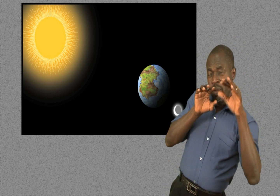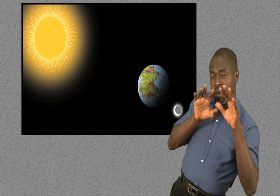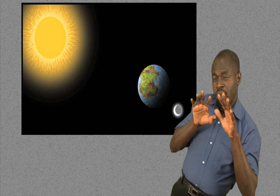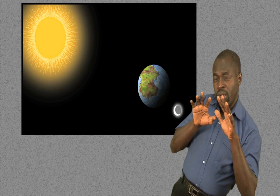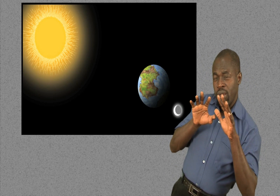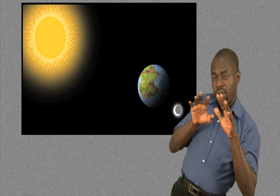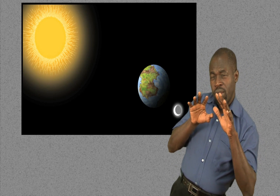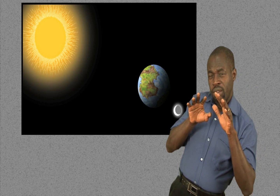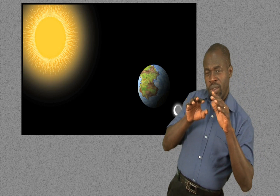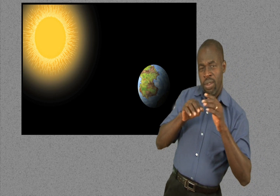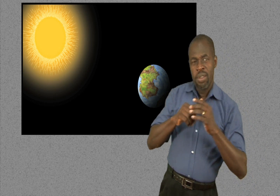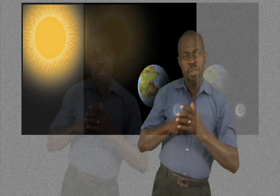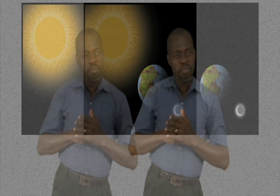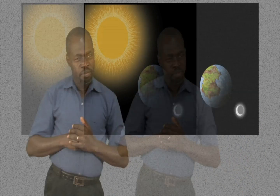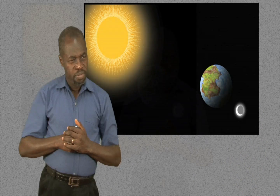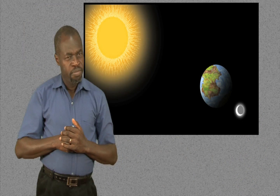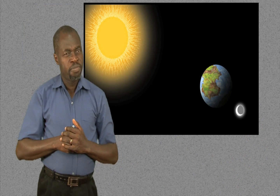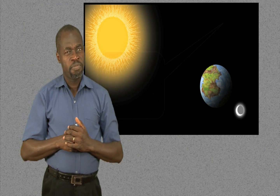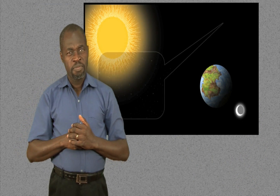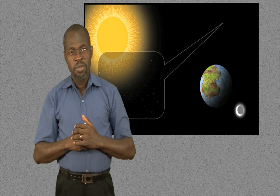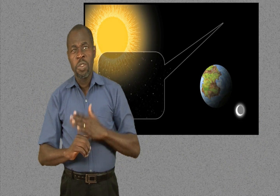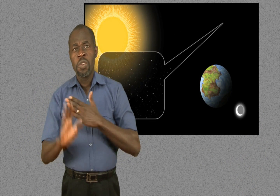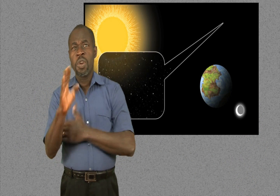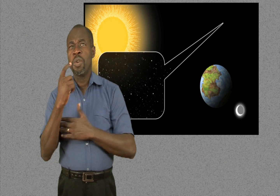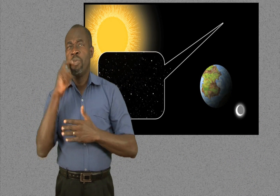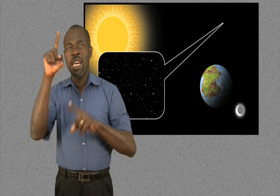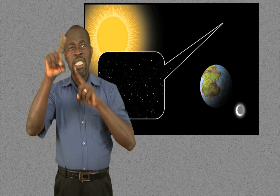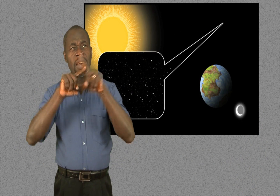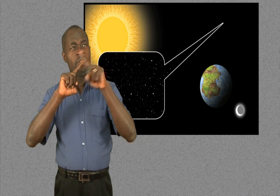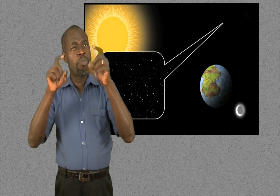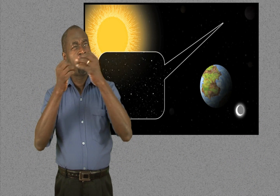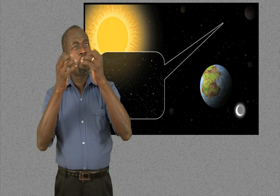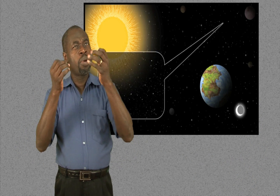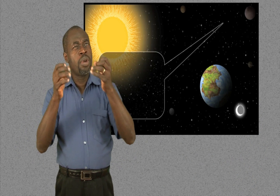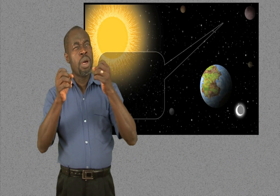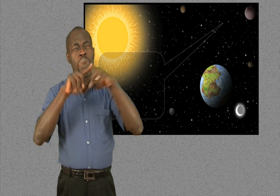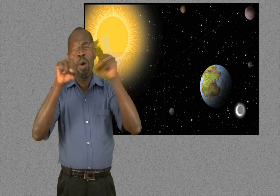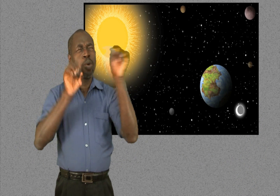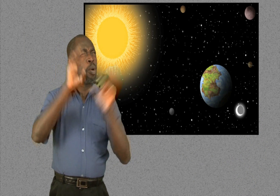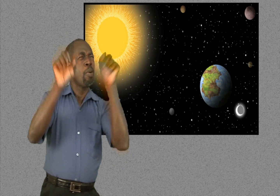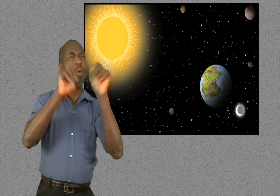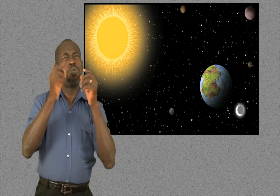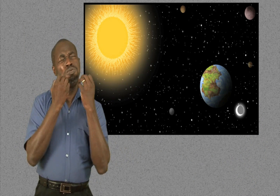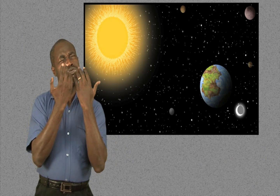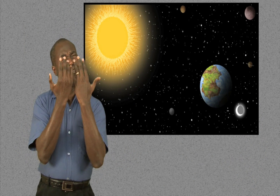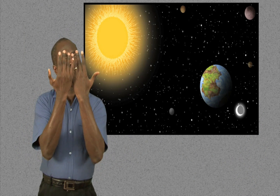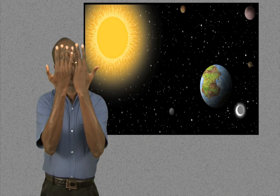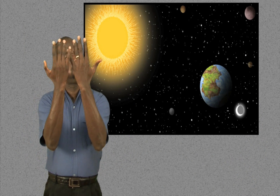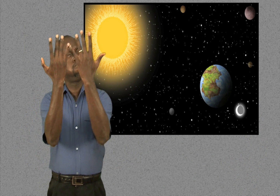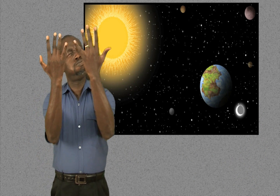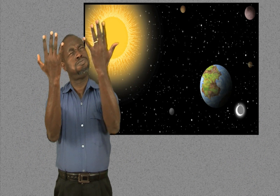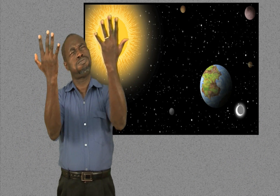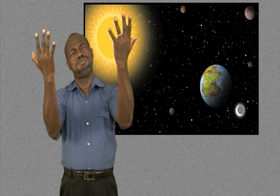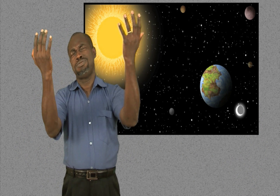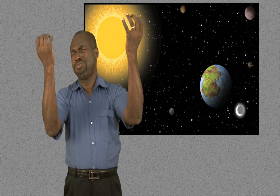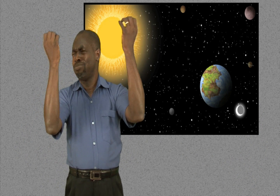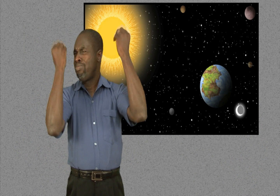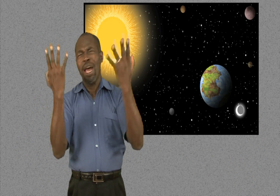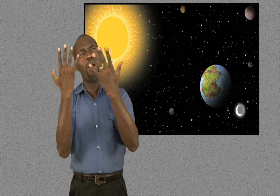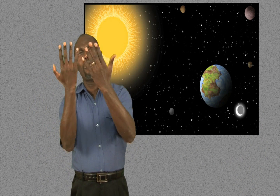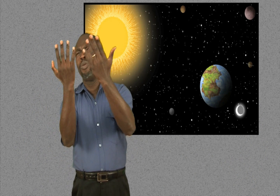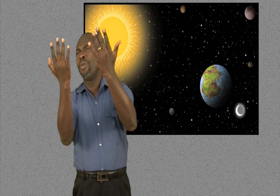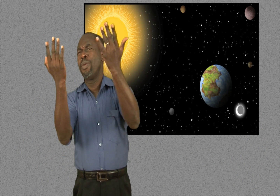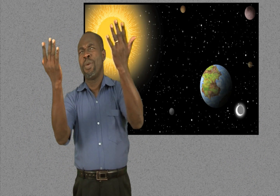And He made the stars as well.